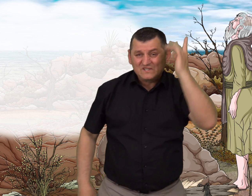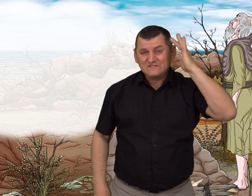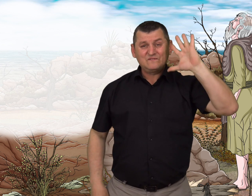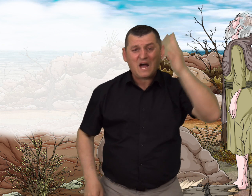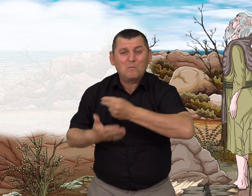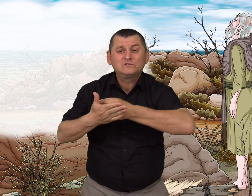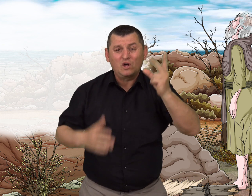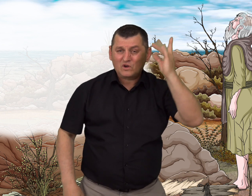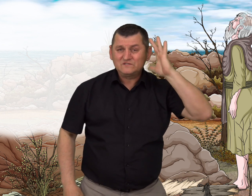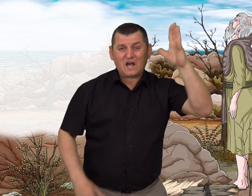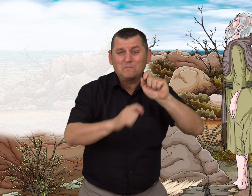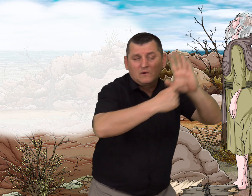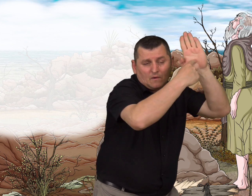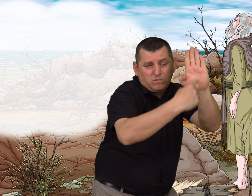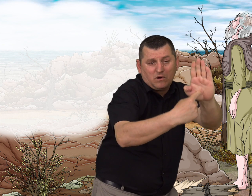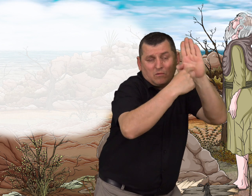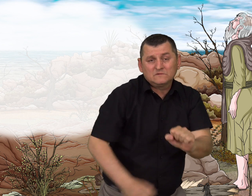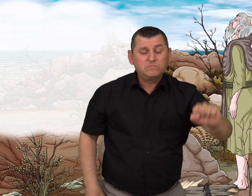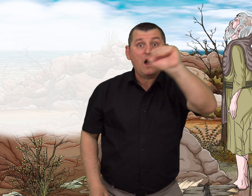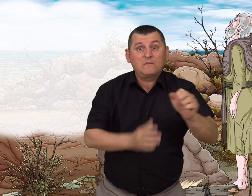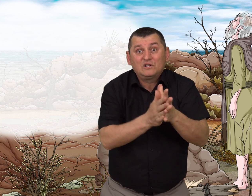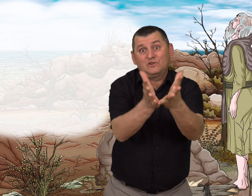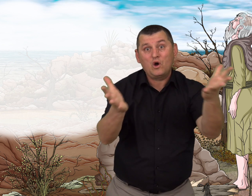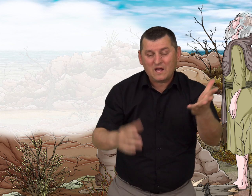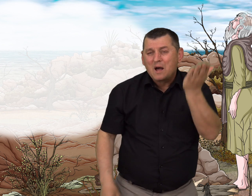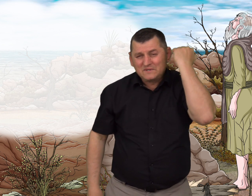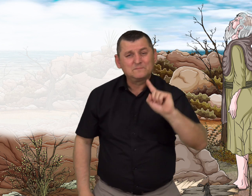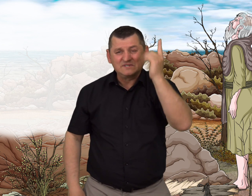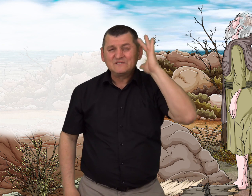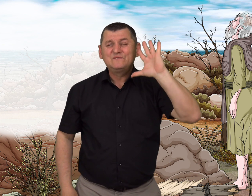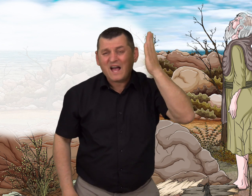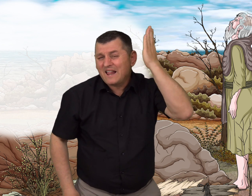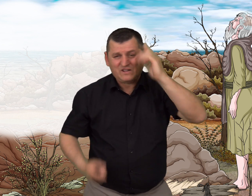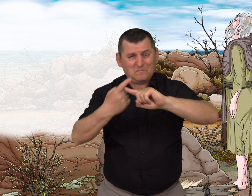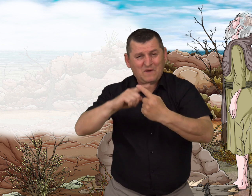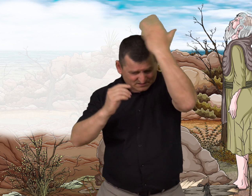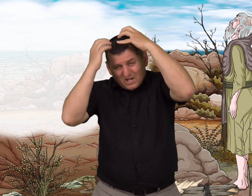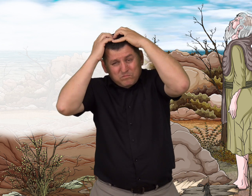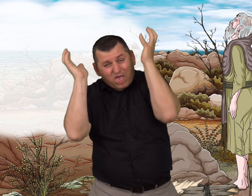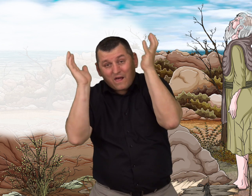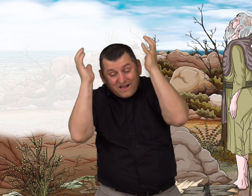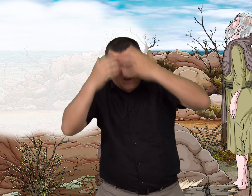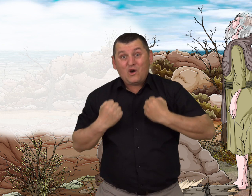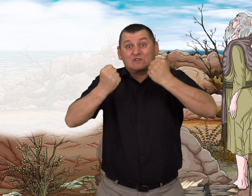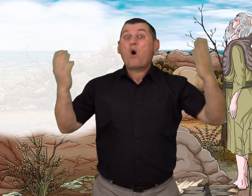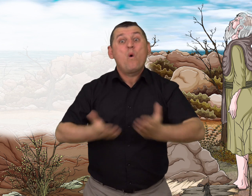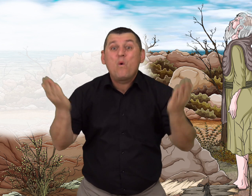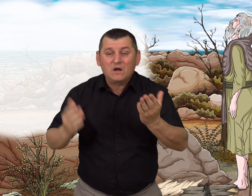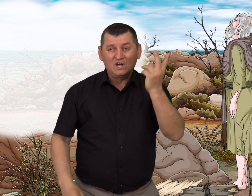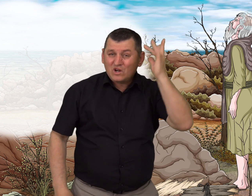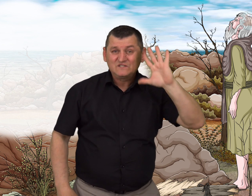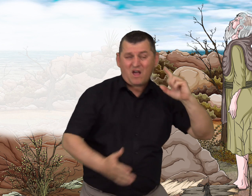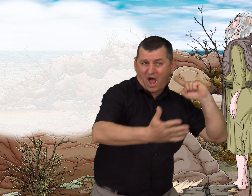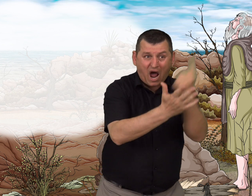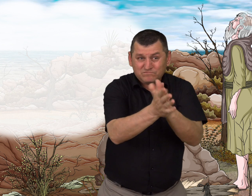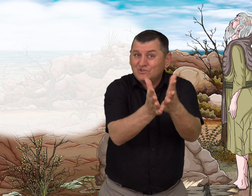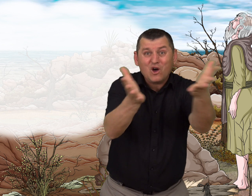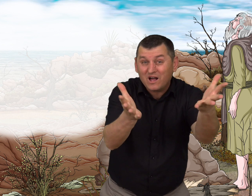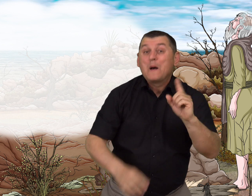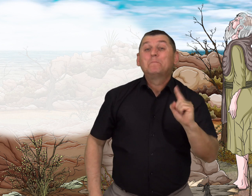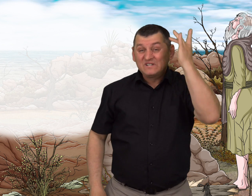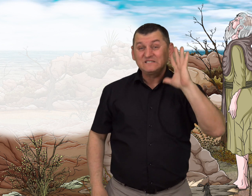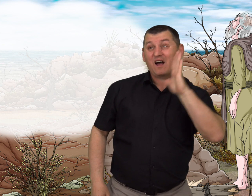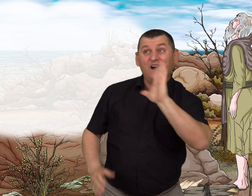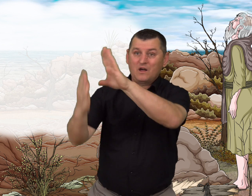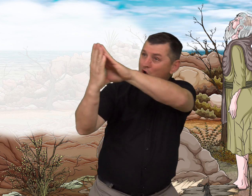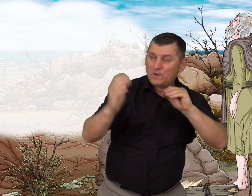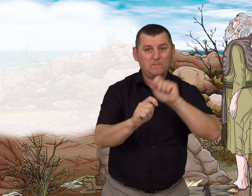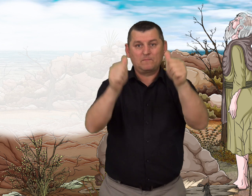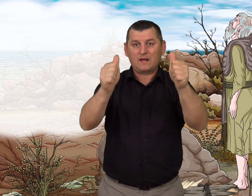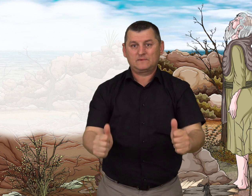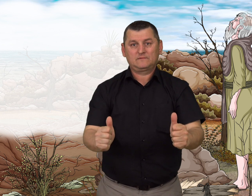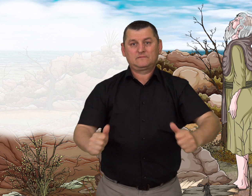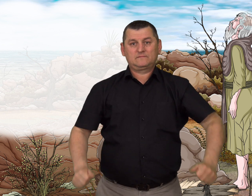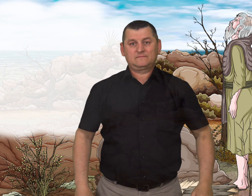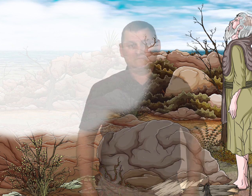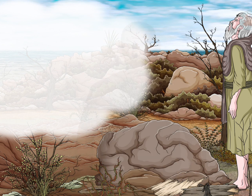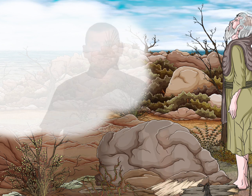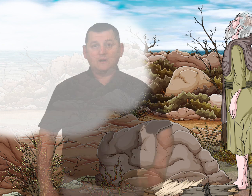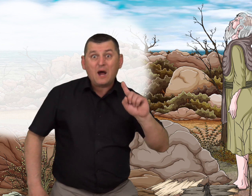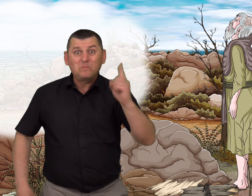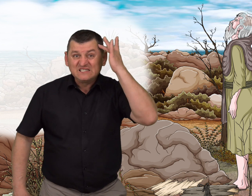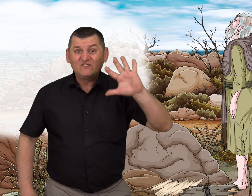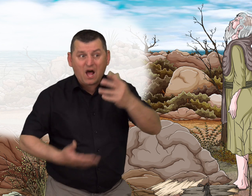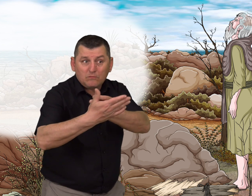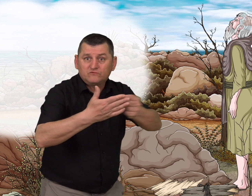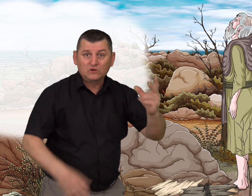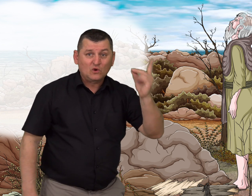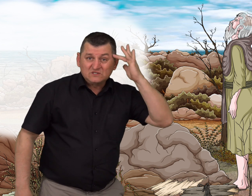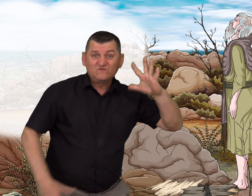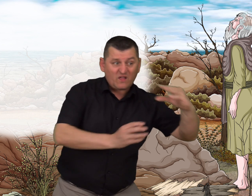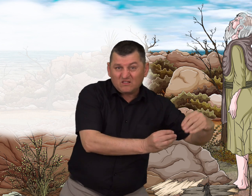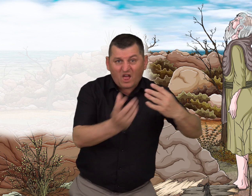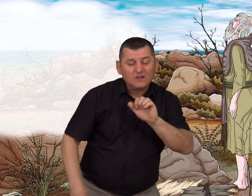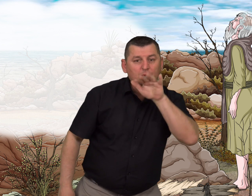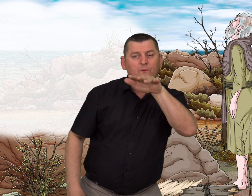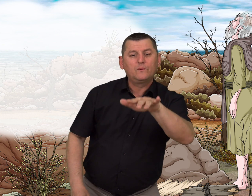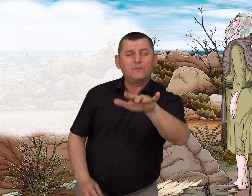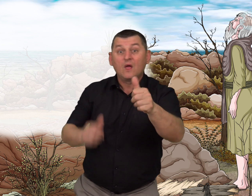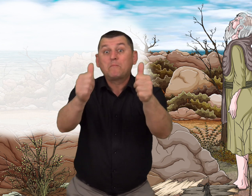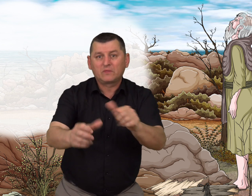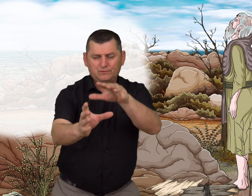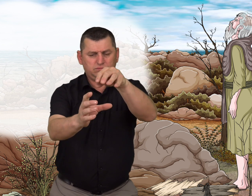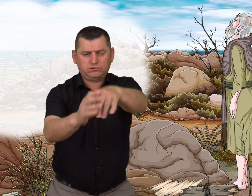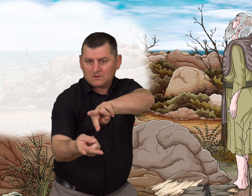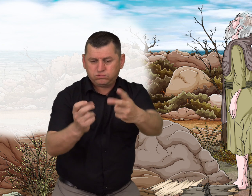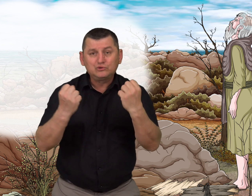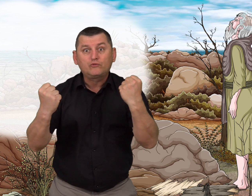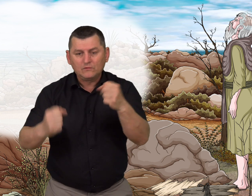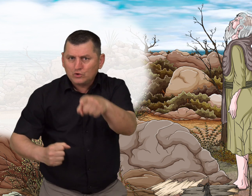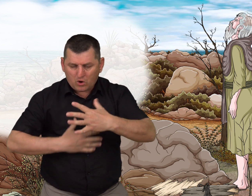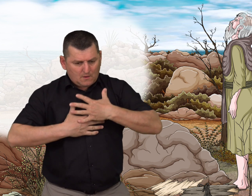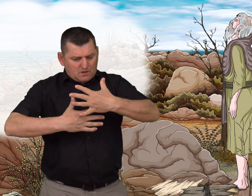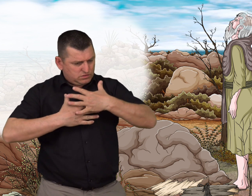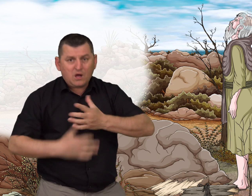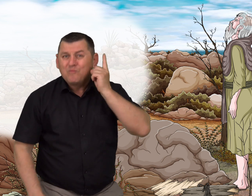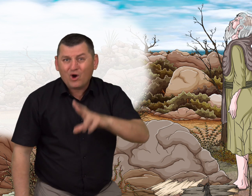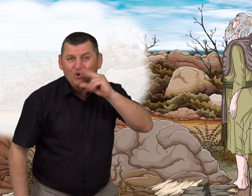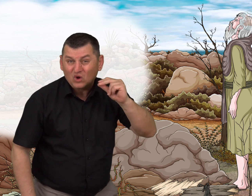Because of the signs it was given to perform on behalf of the first beast, it deceived those who dwell on the earth, telling them to make an image to the beast that had been wounded by the sword and yet had lived.